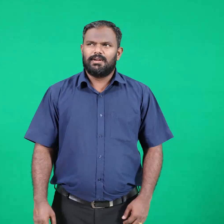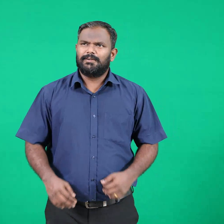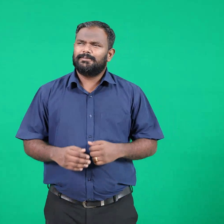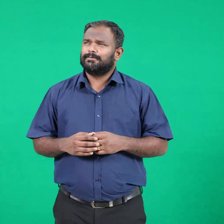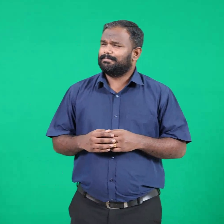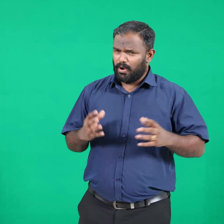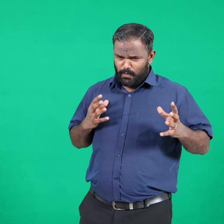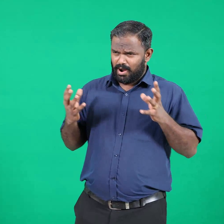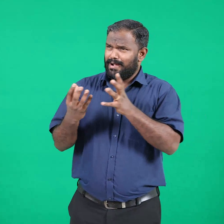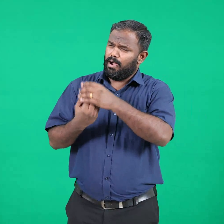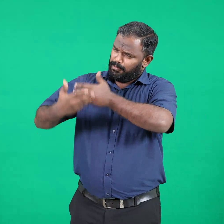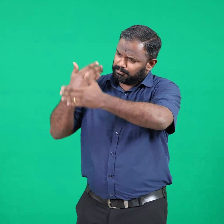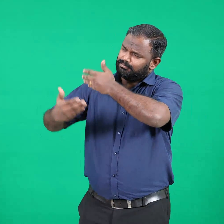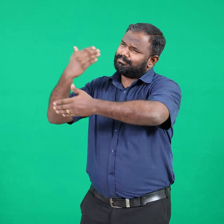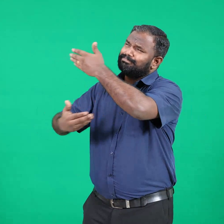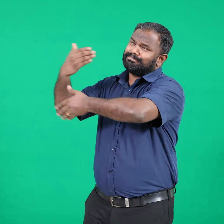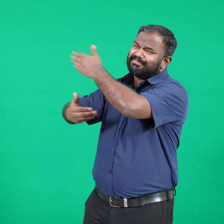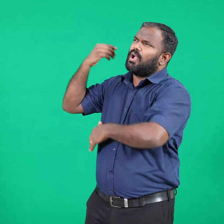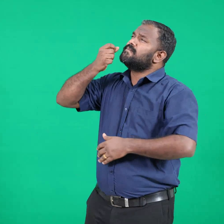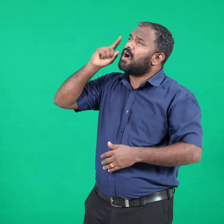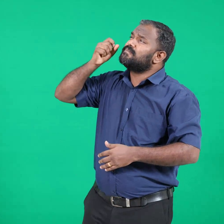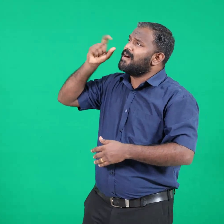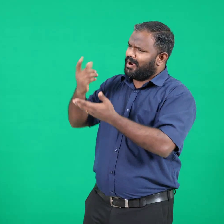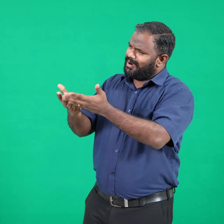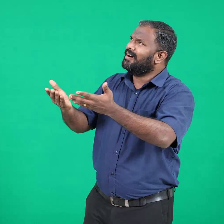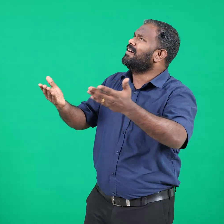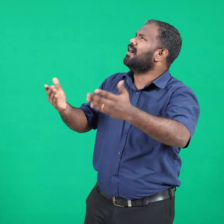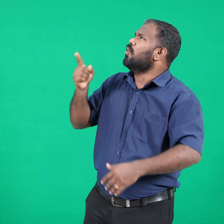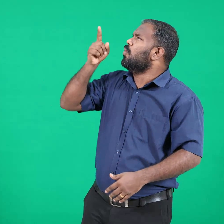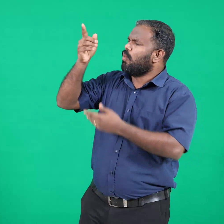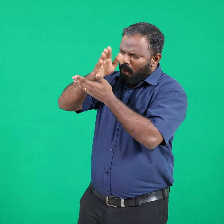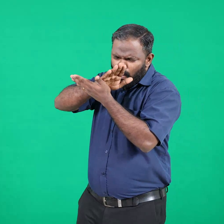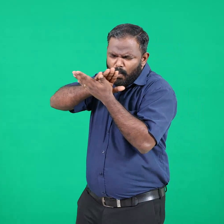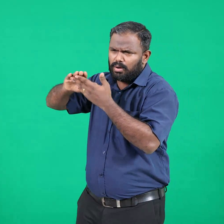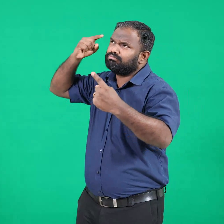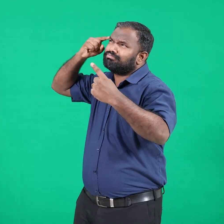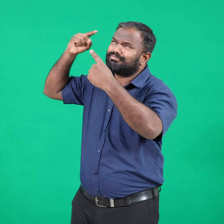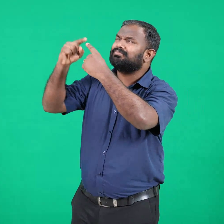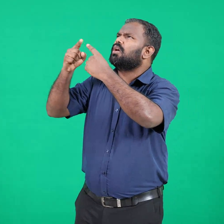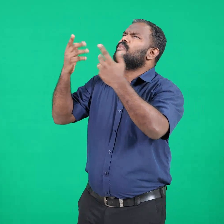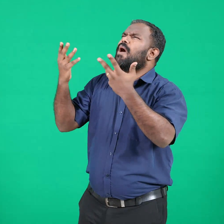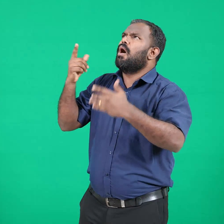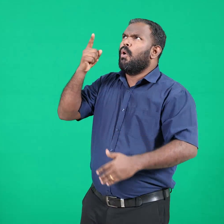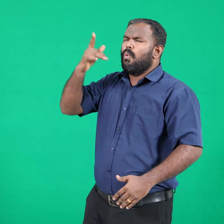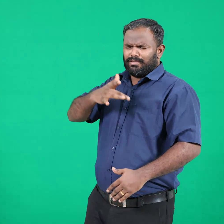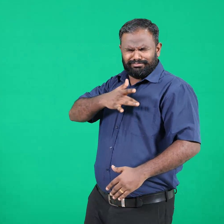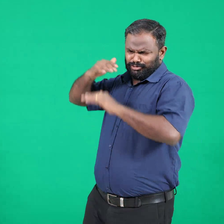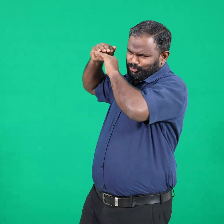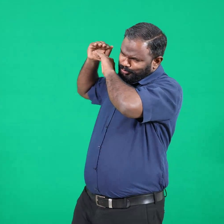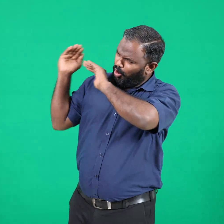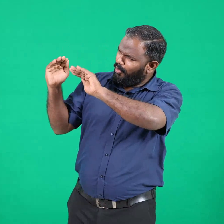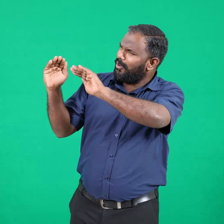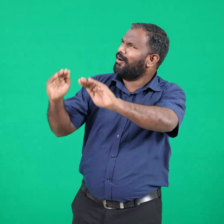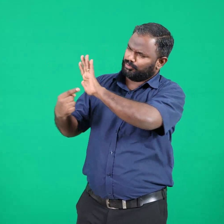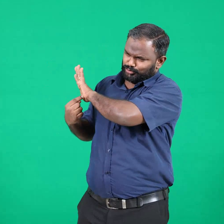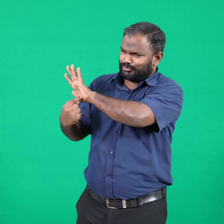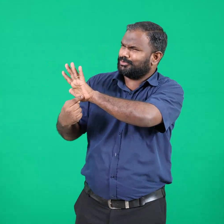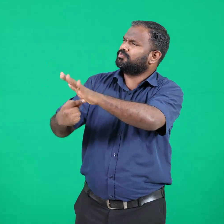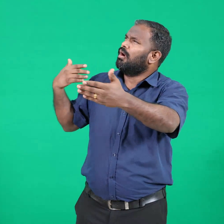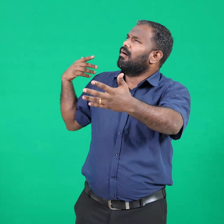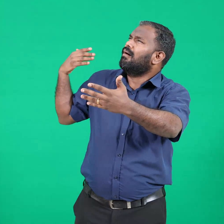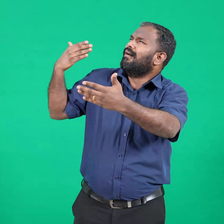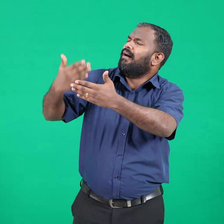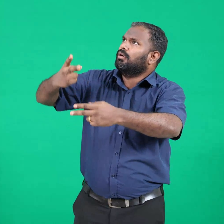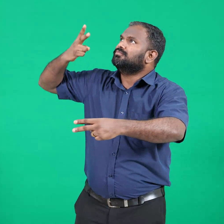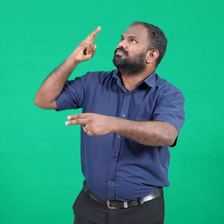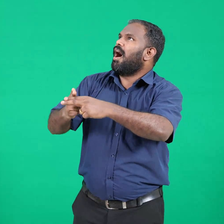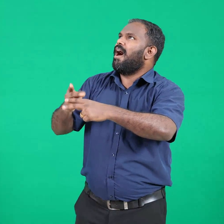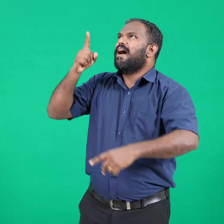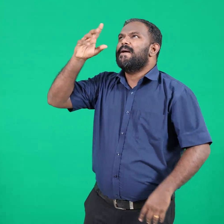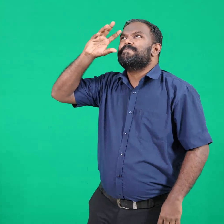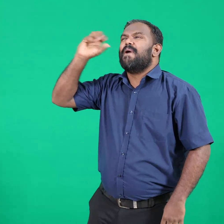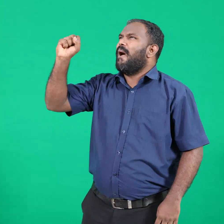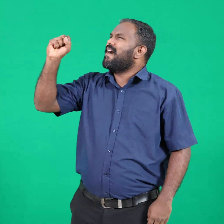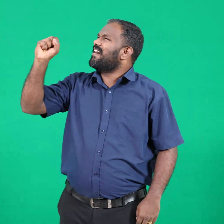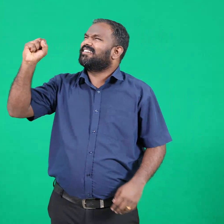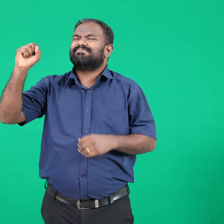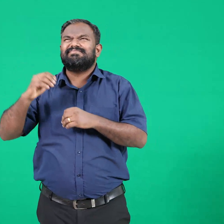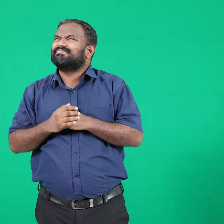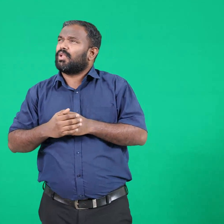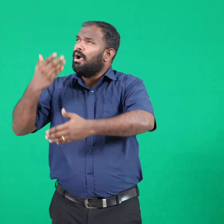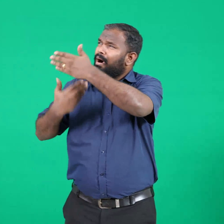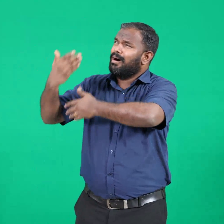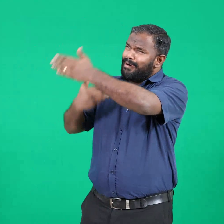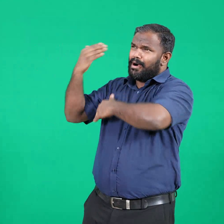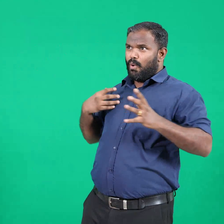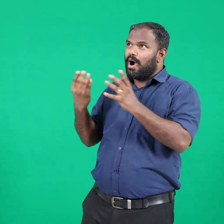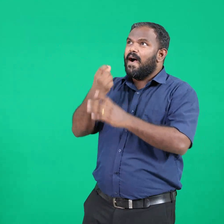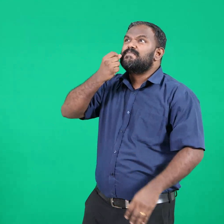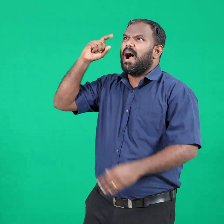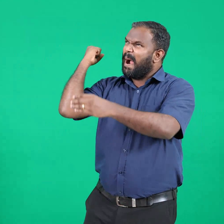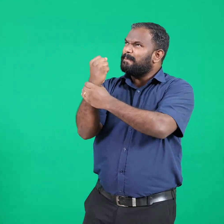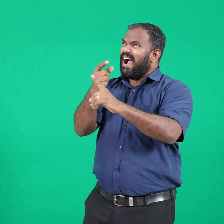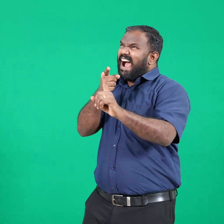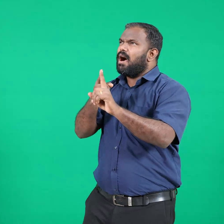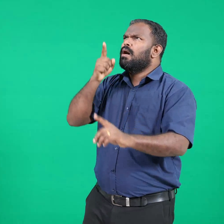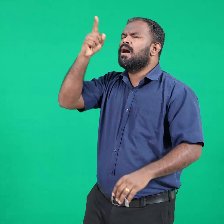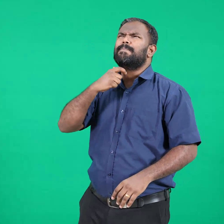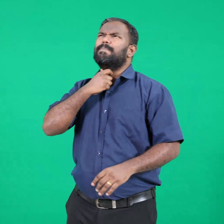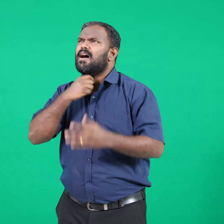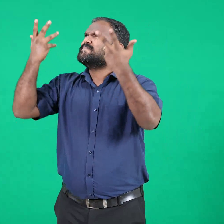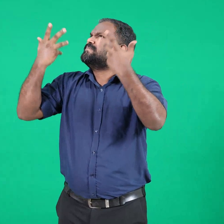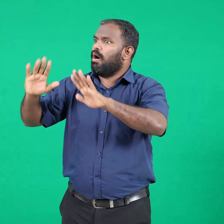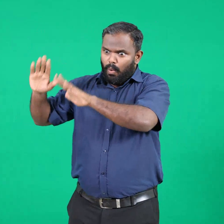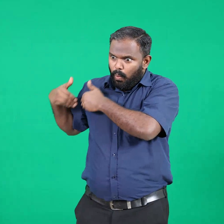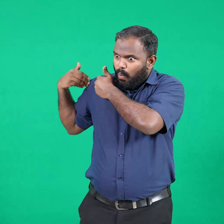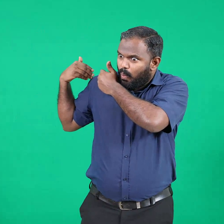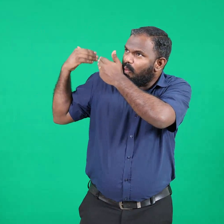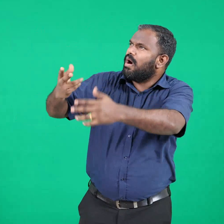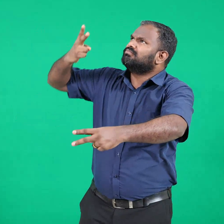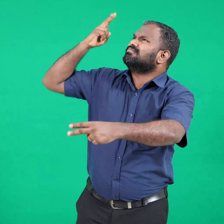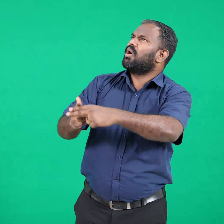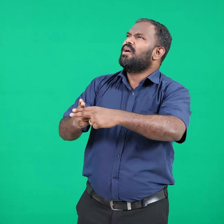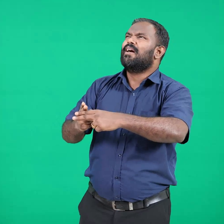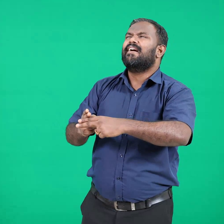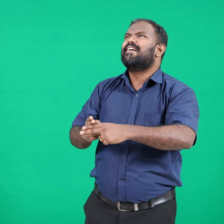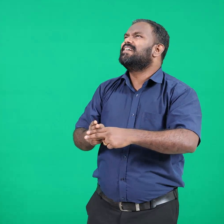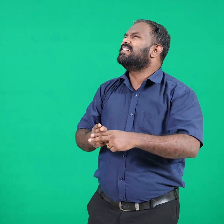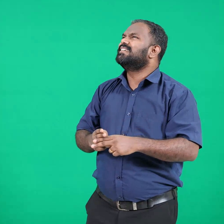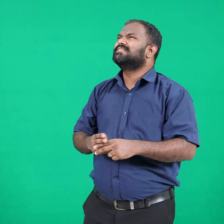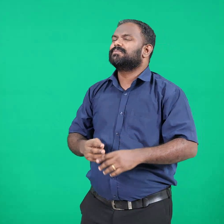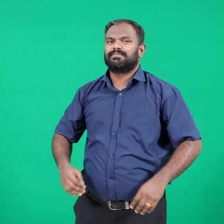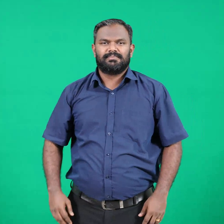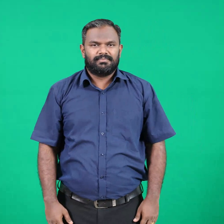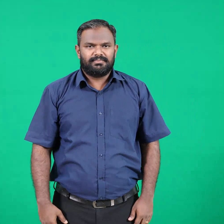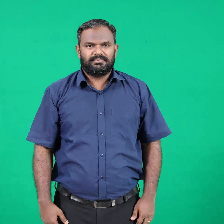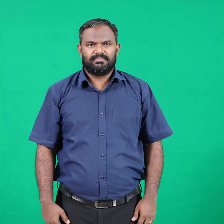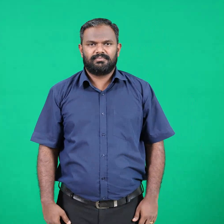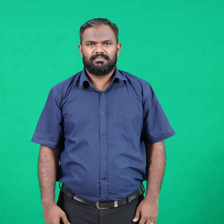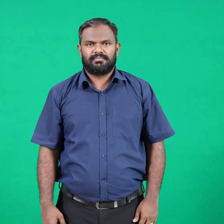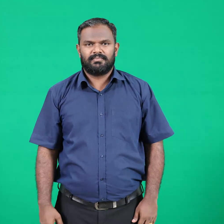to show mercy to our fathers and to remember His holy covenant, the oath He swore to our father Abraham, to grant us